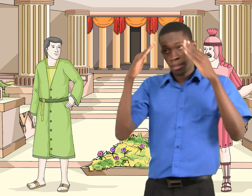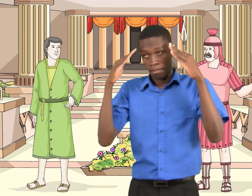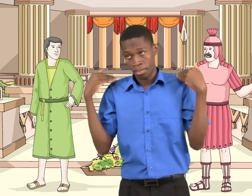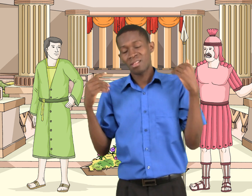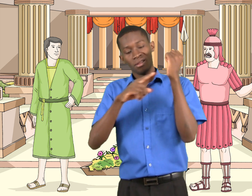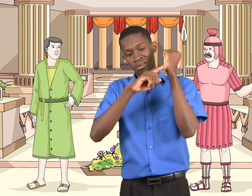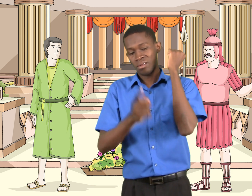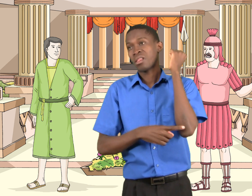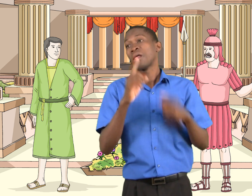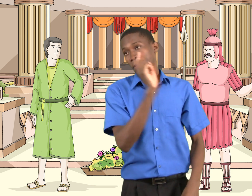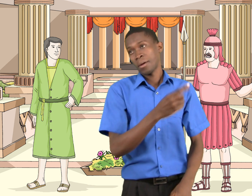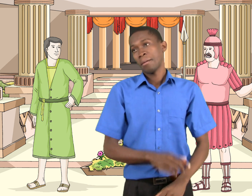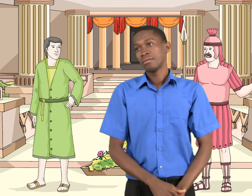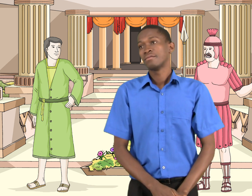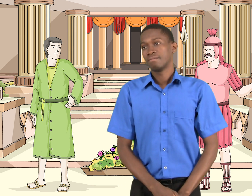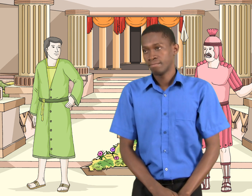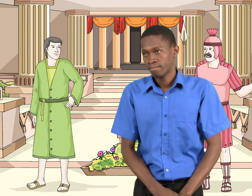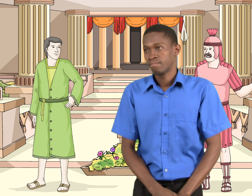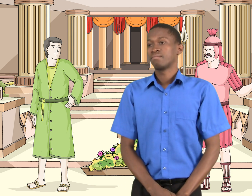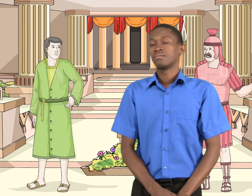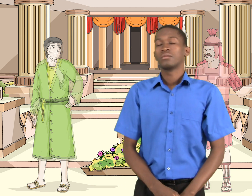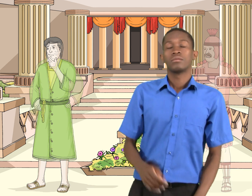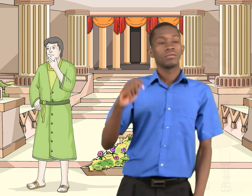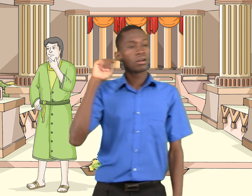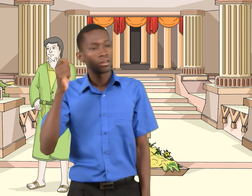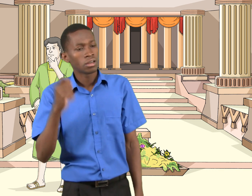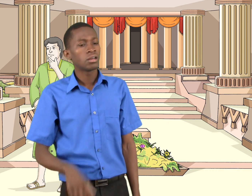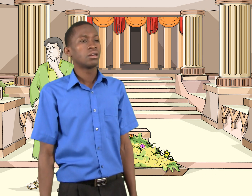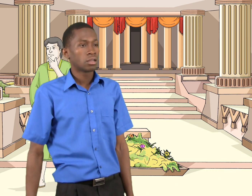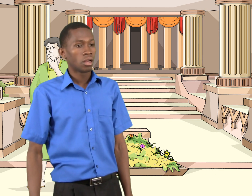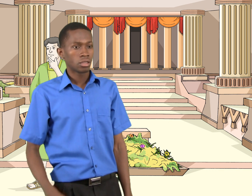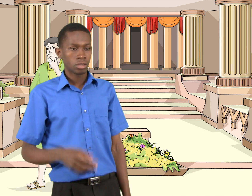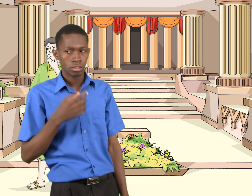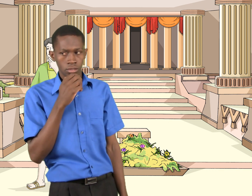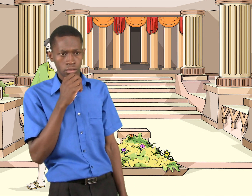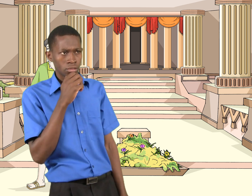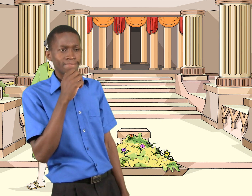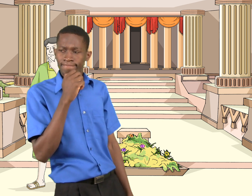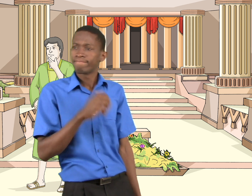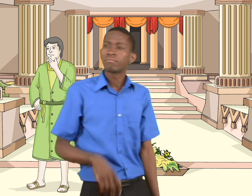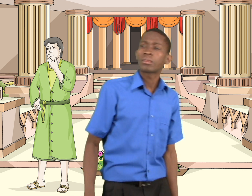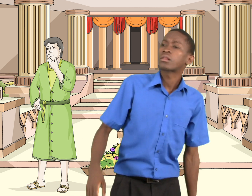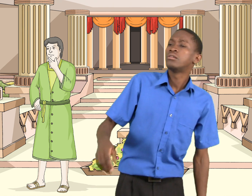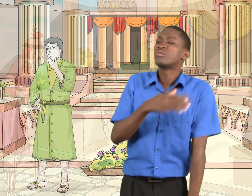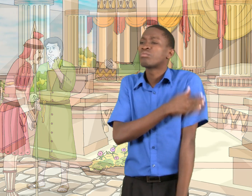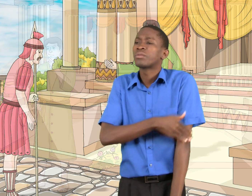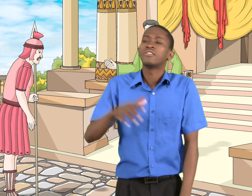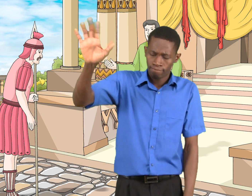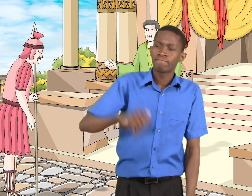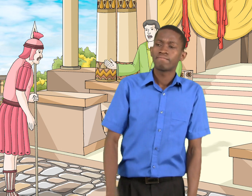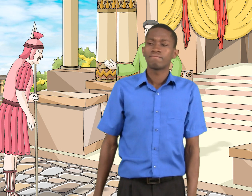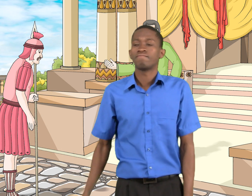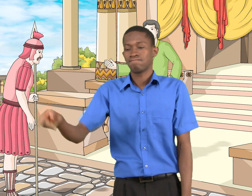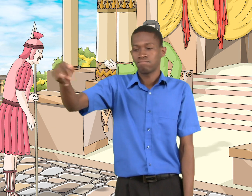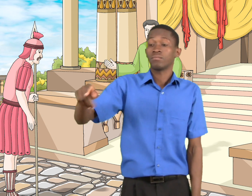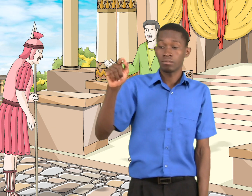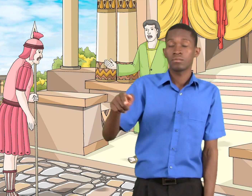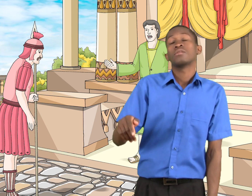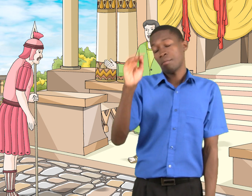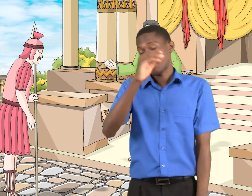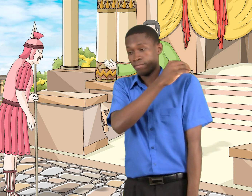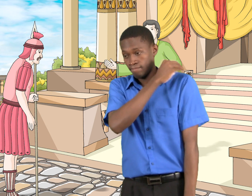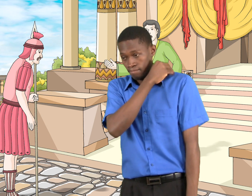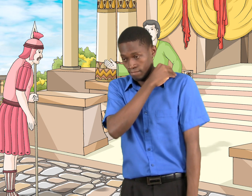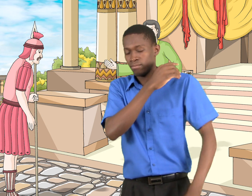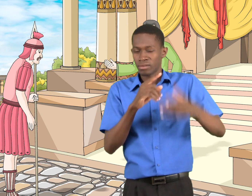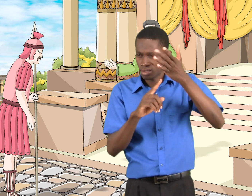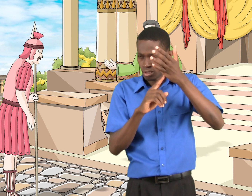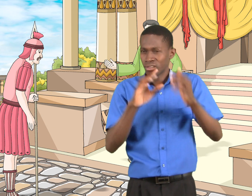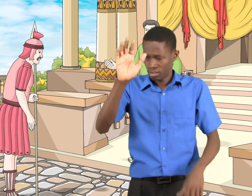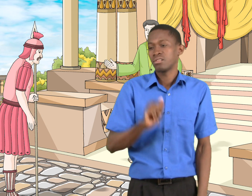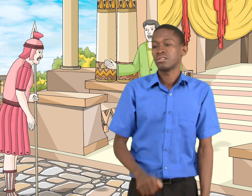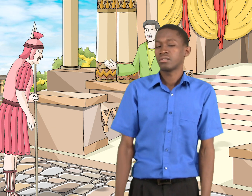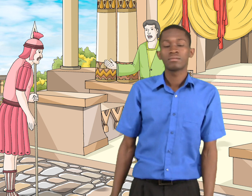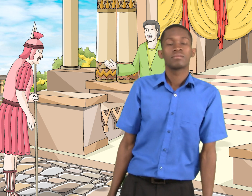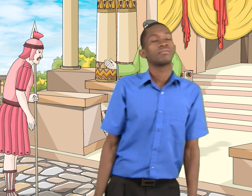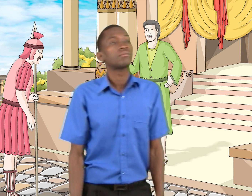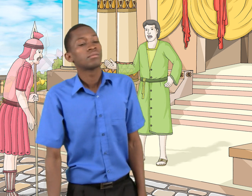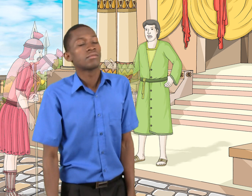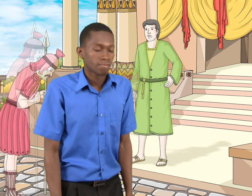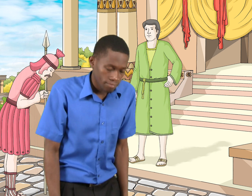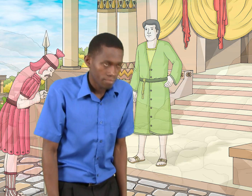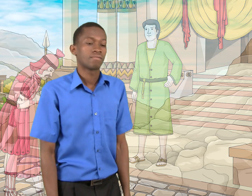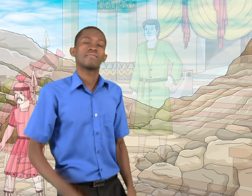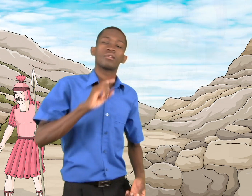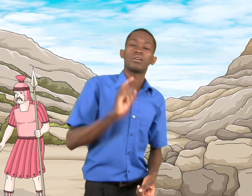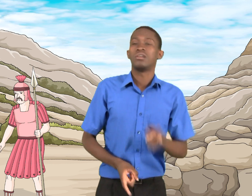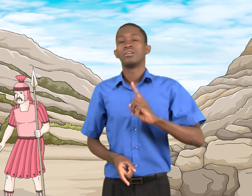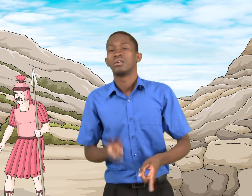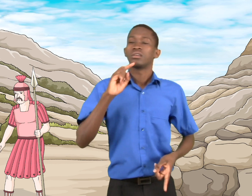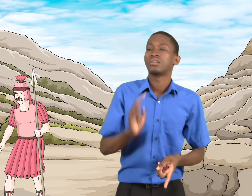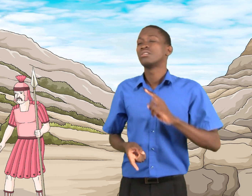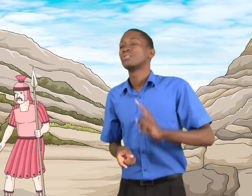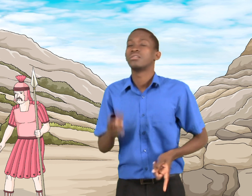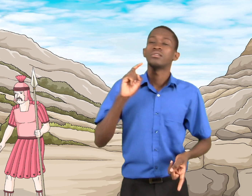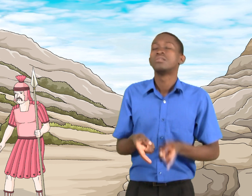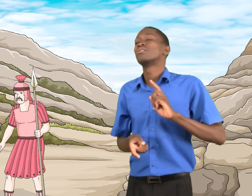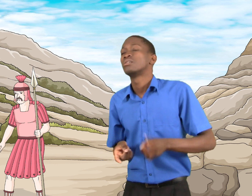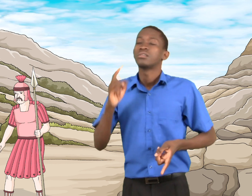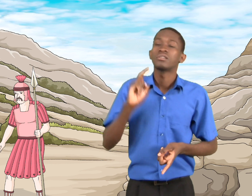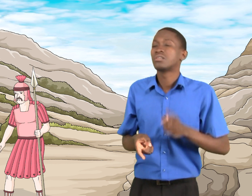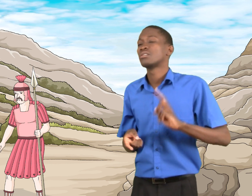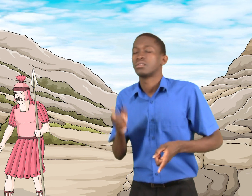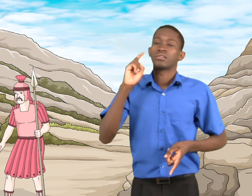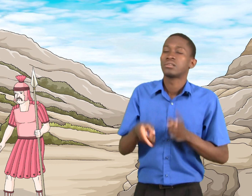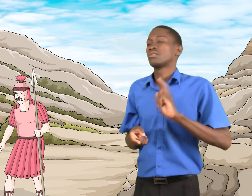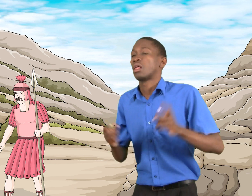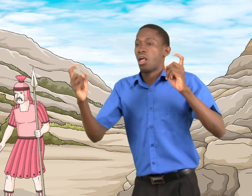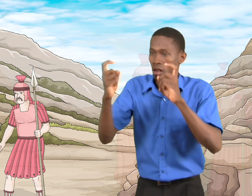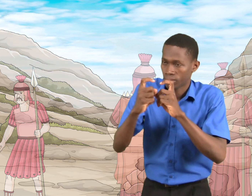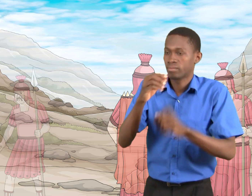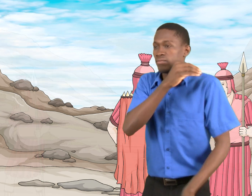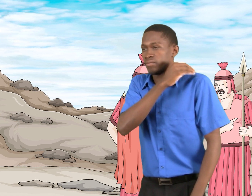At this, David sent orders to Joab: “Send me Uriah the Hittite.”